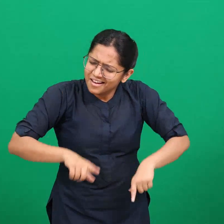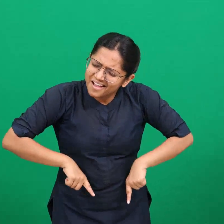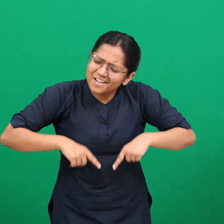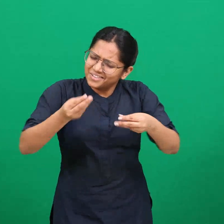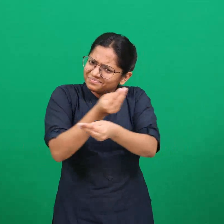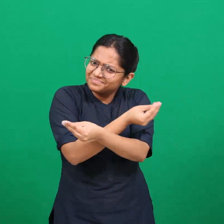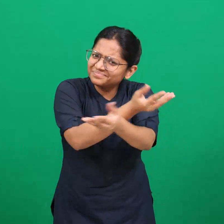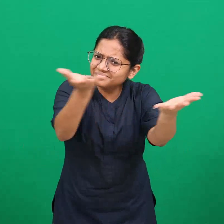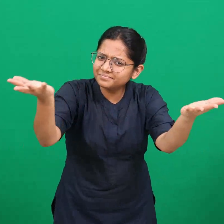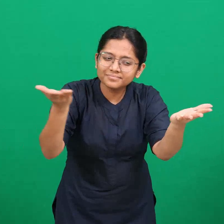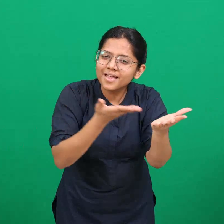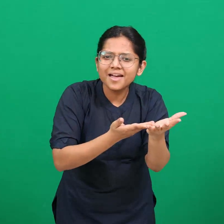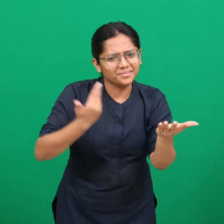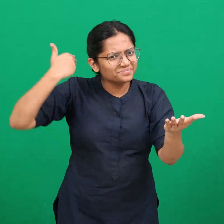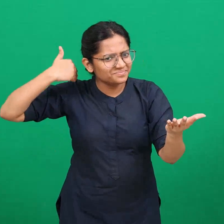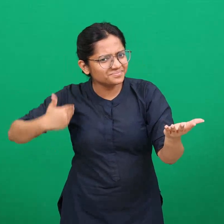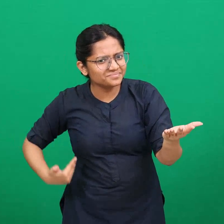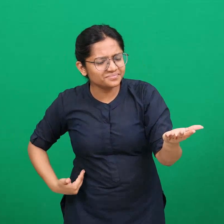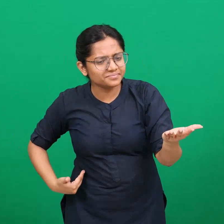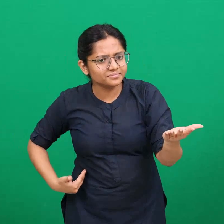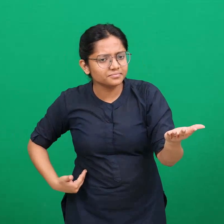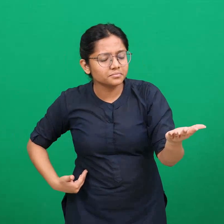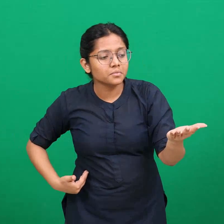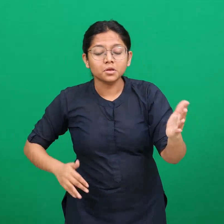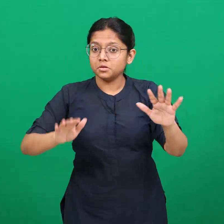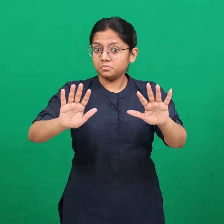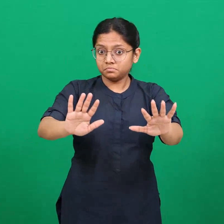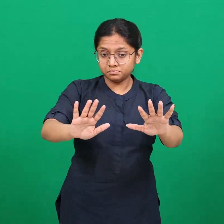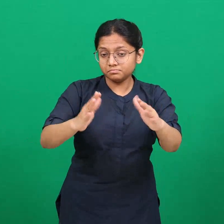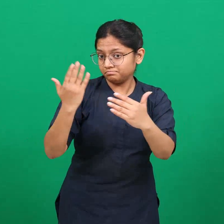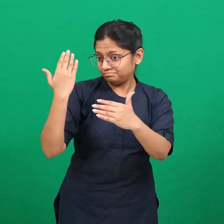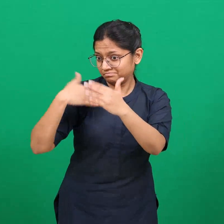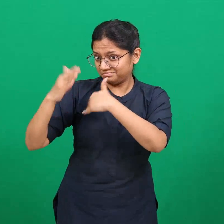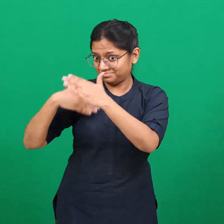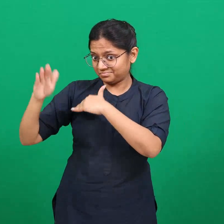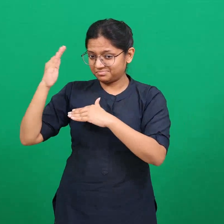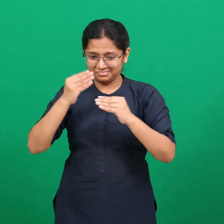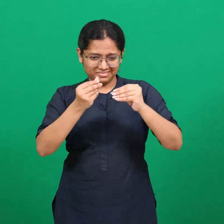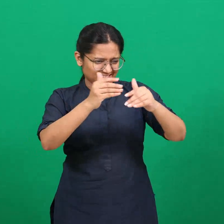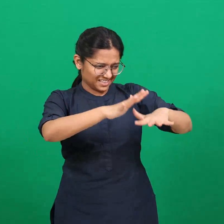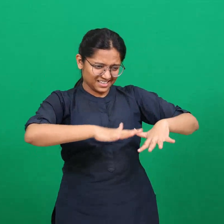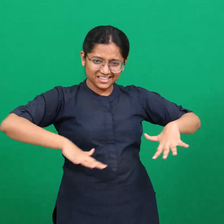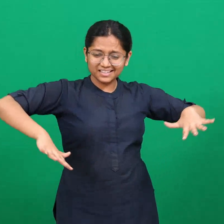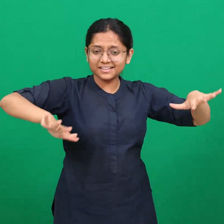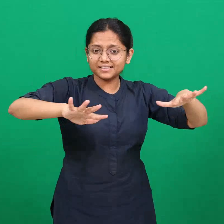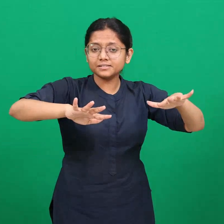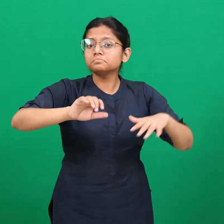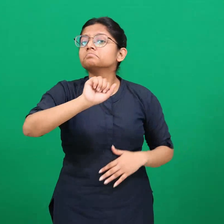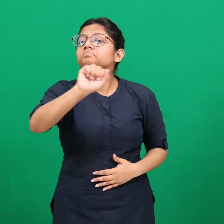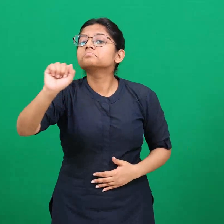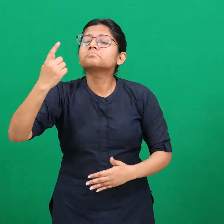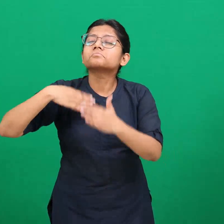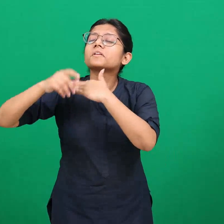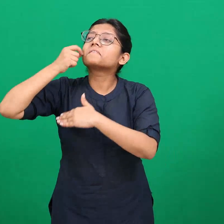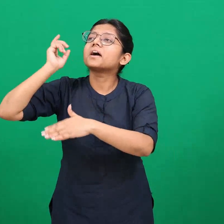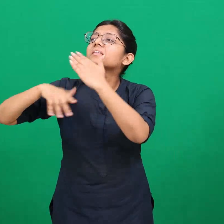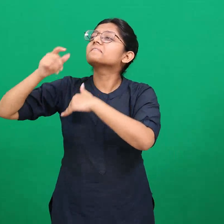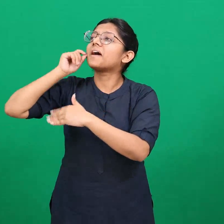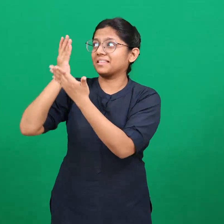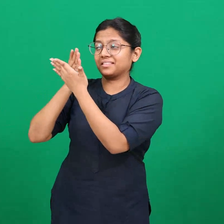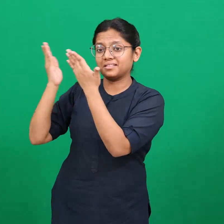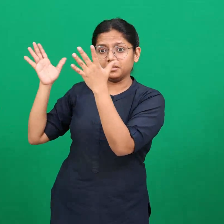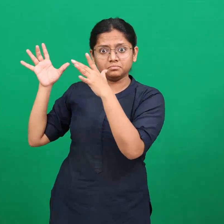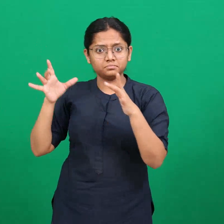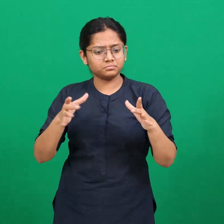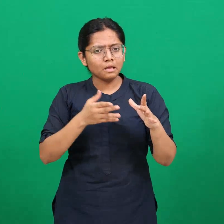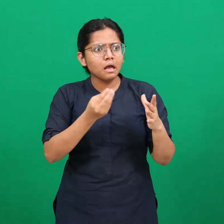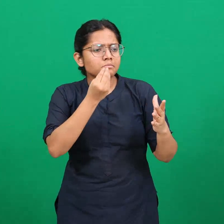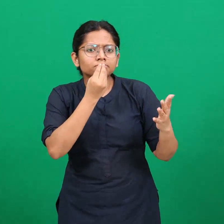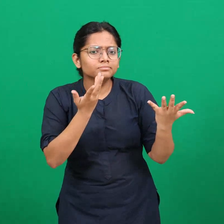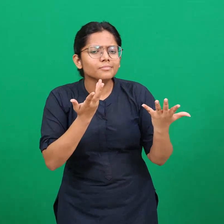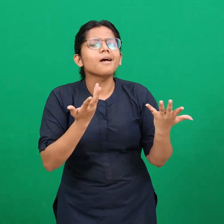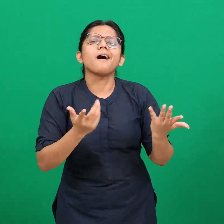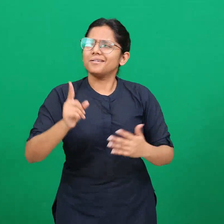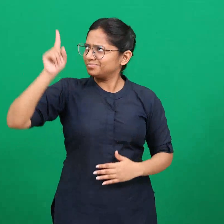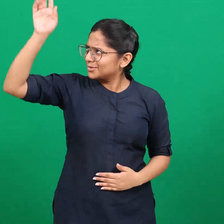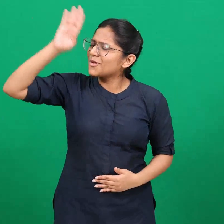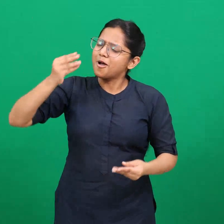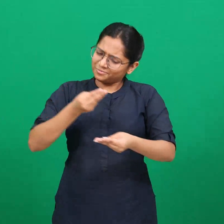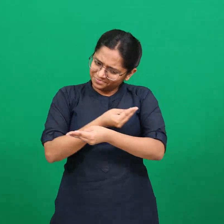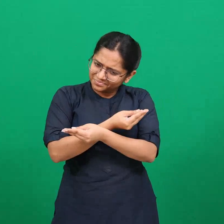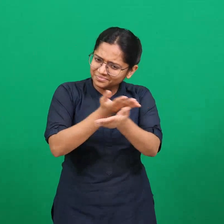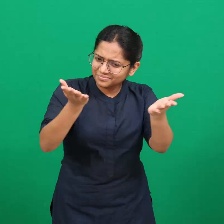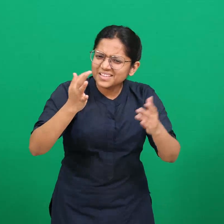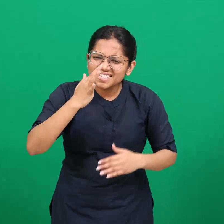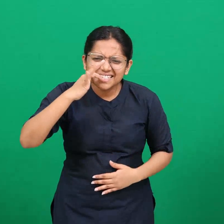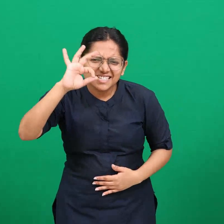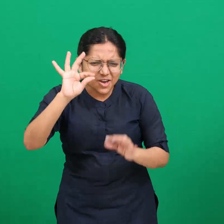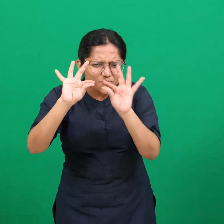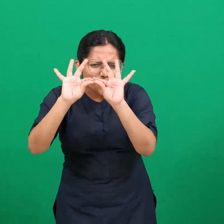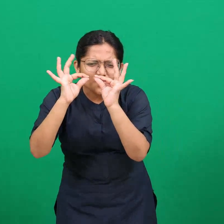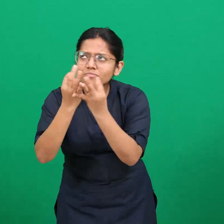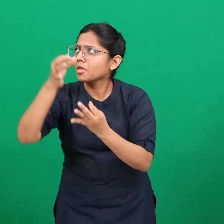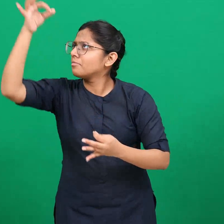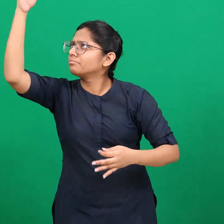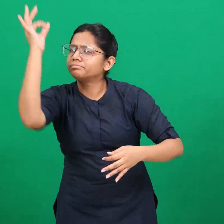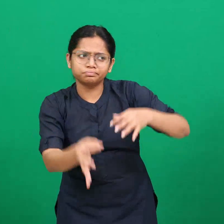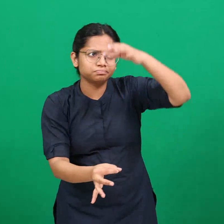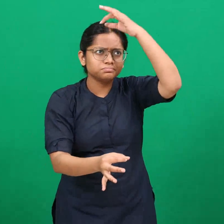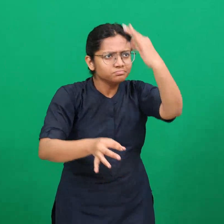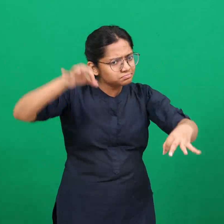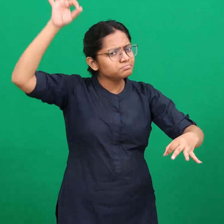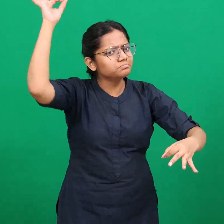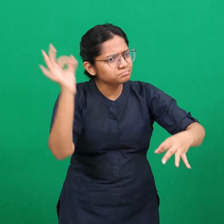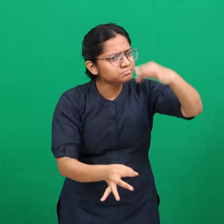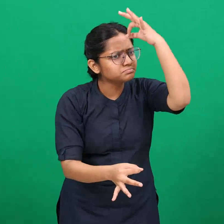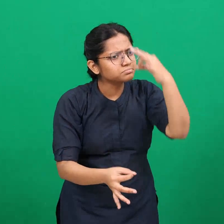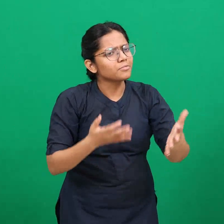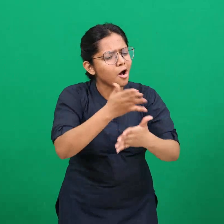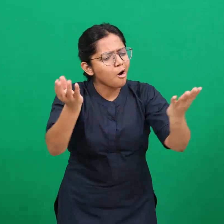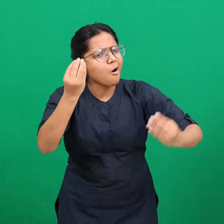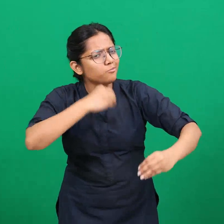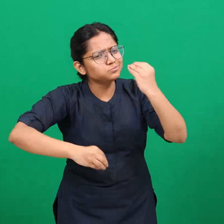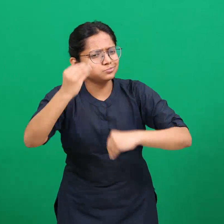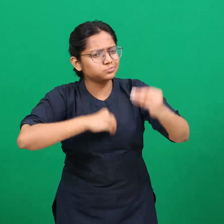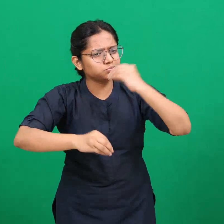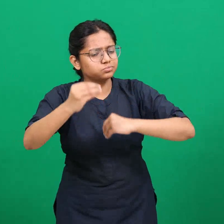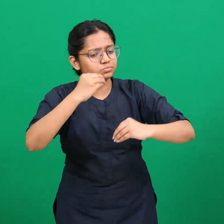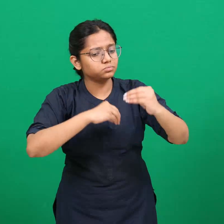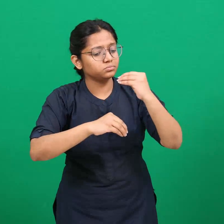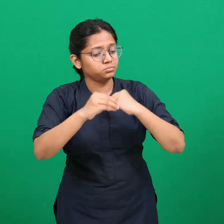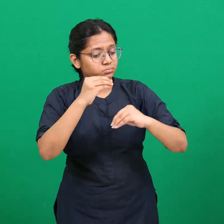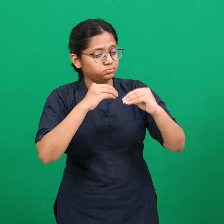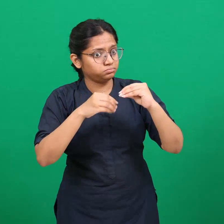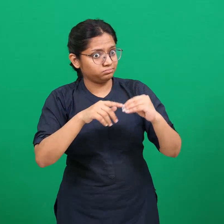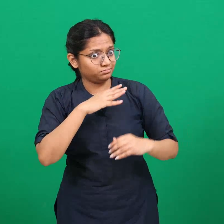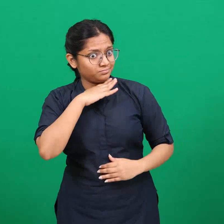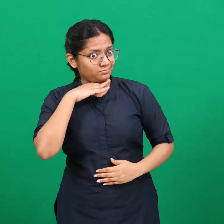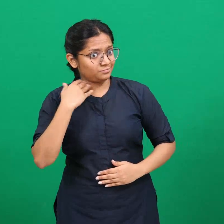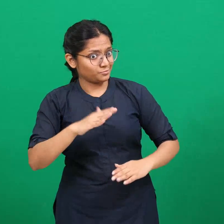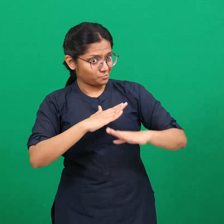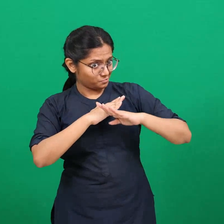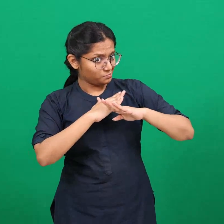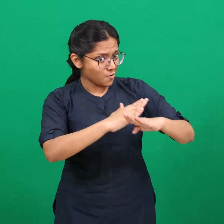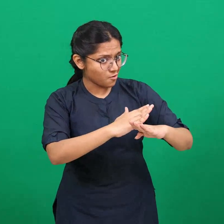Your fathers ate the manna in the wilderness, yet they died.